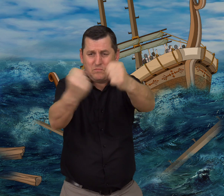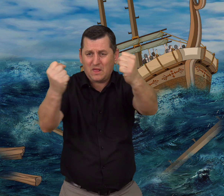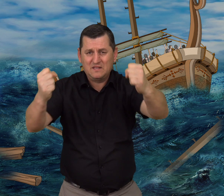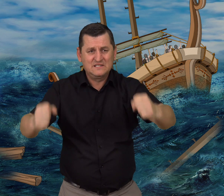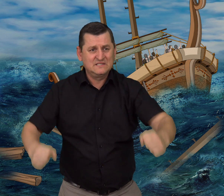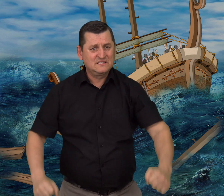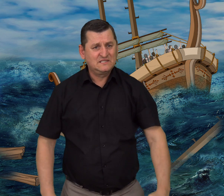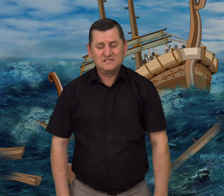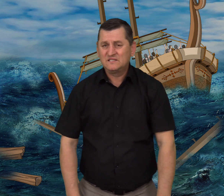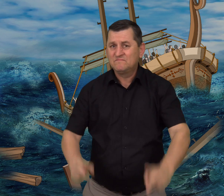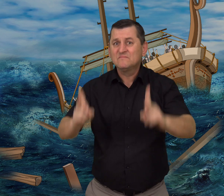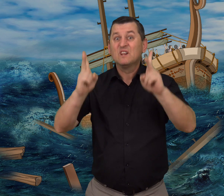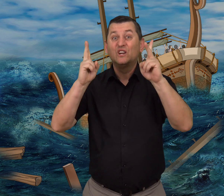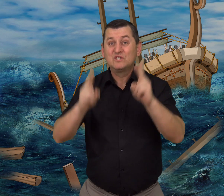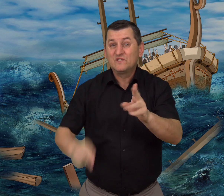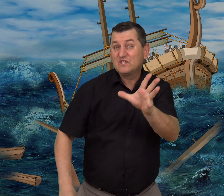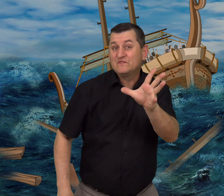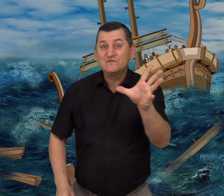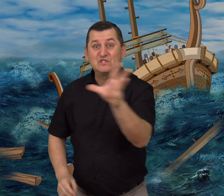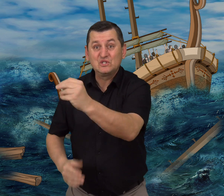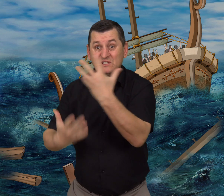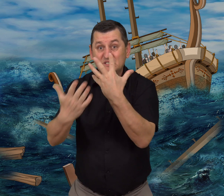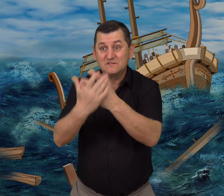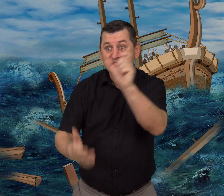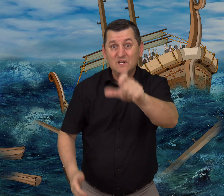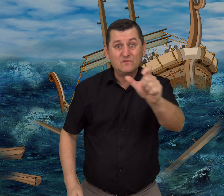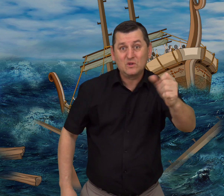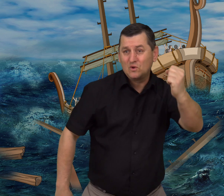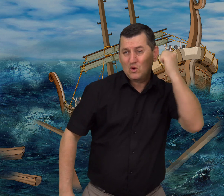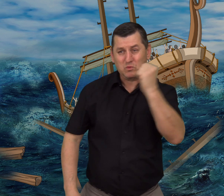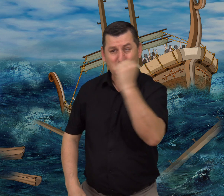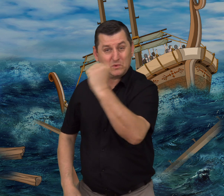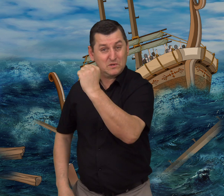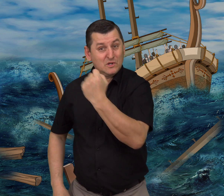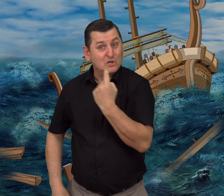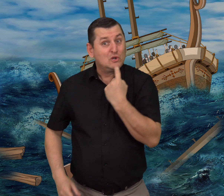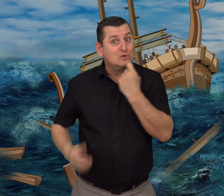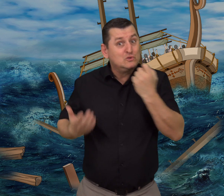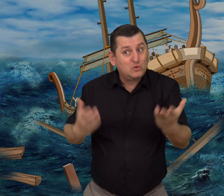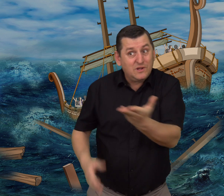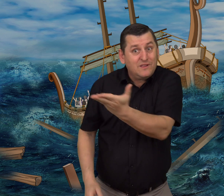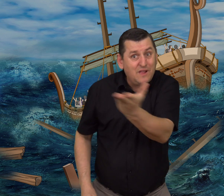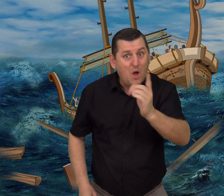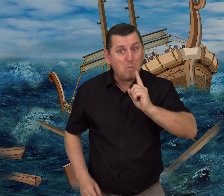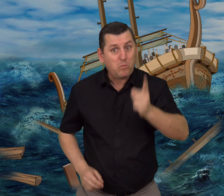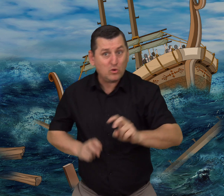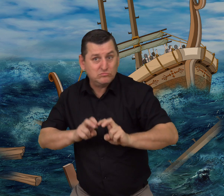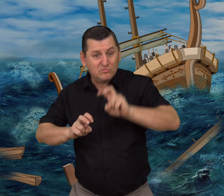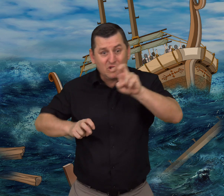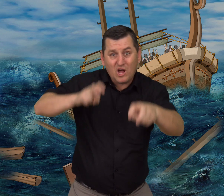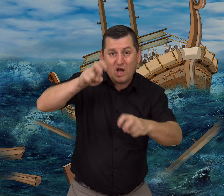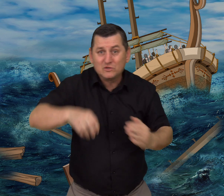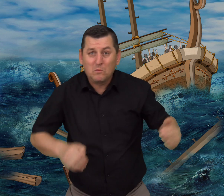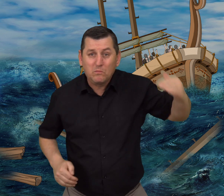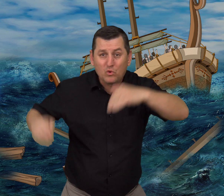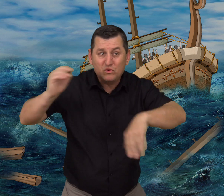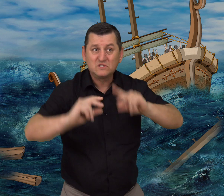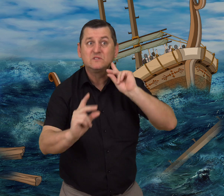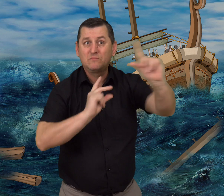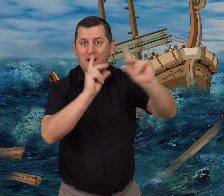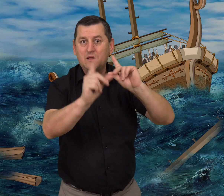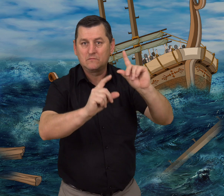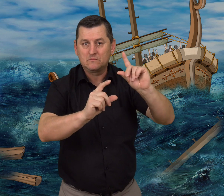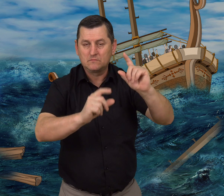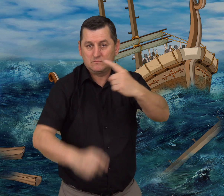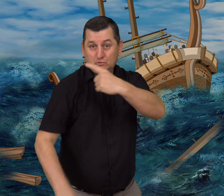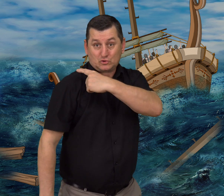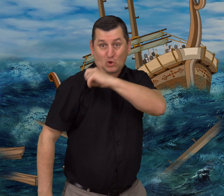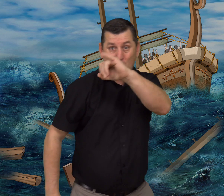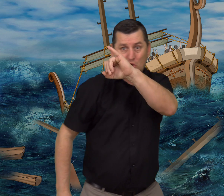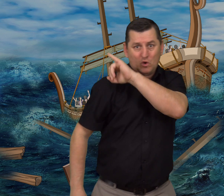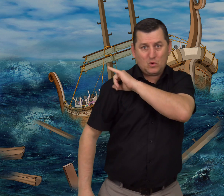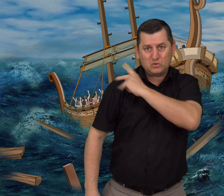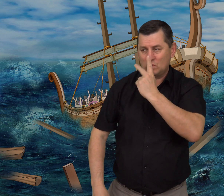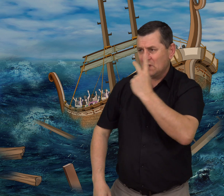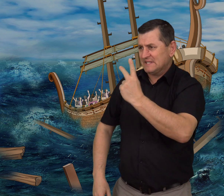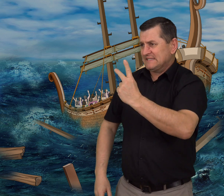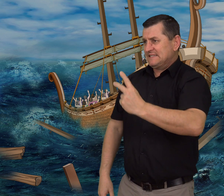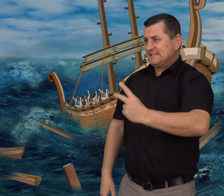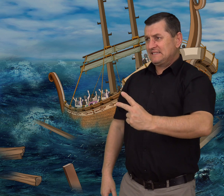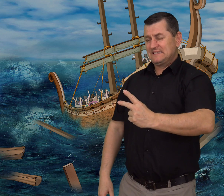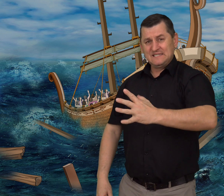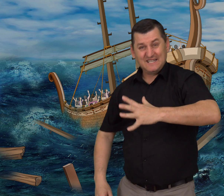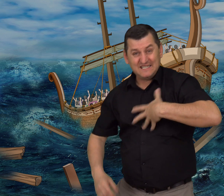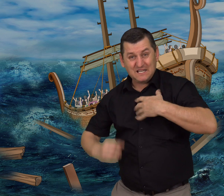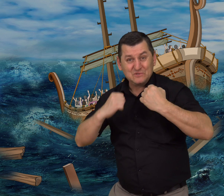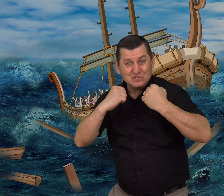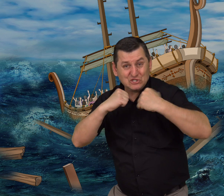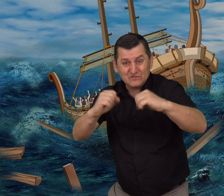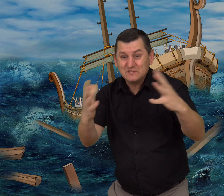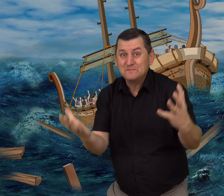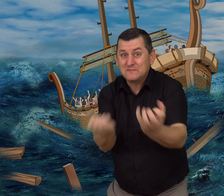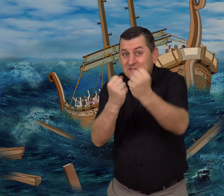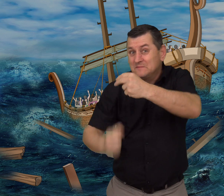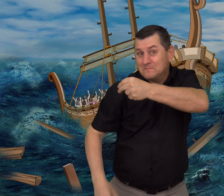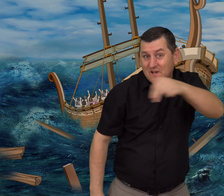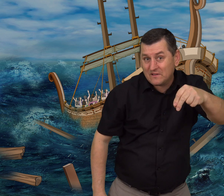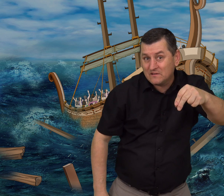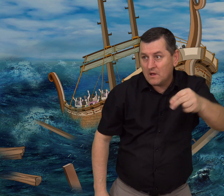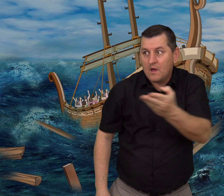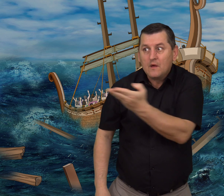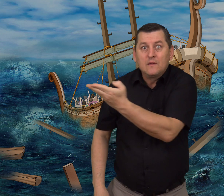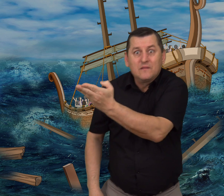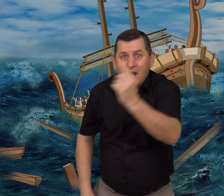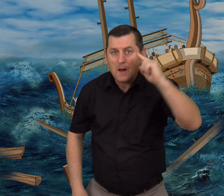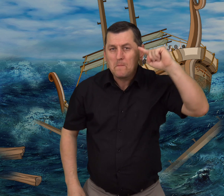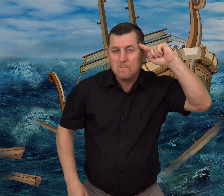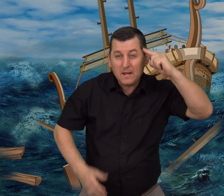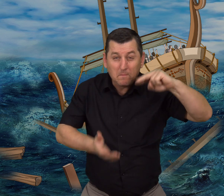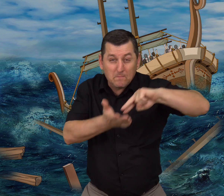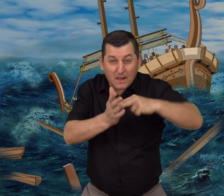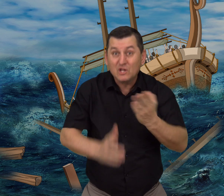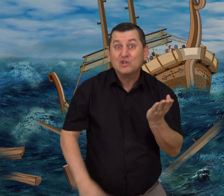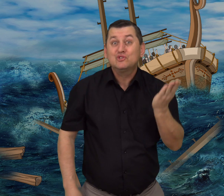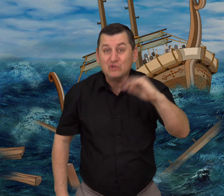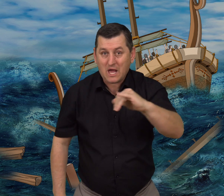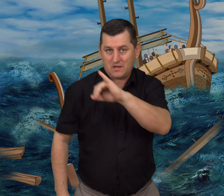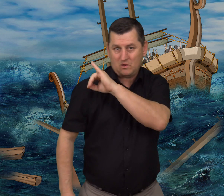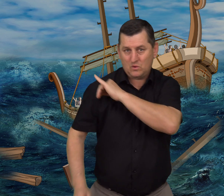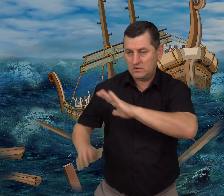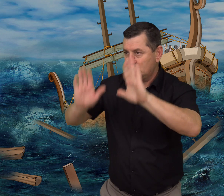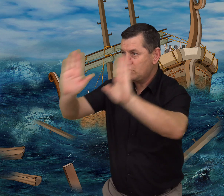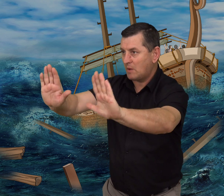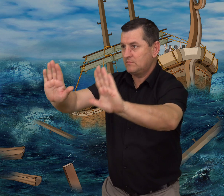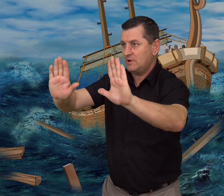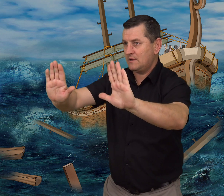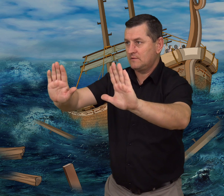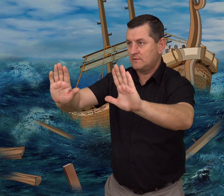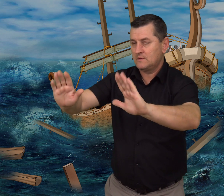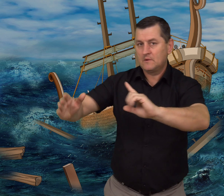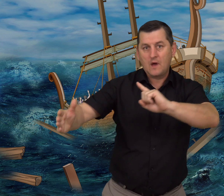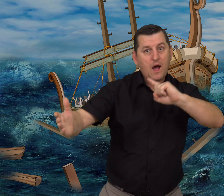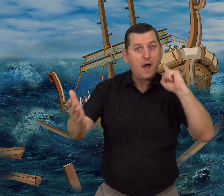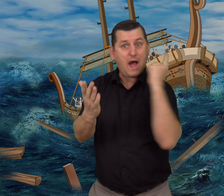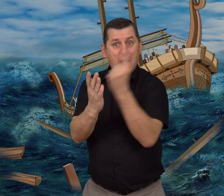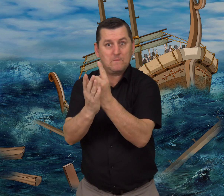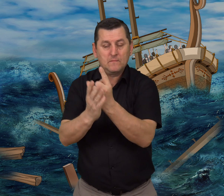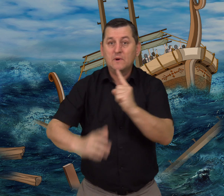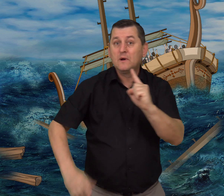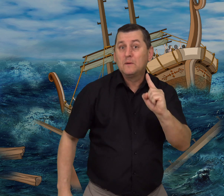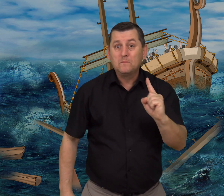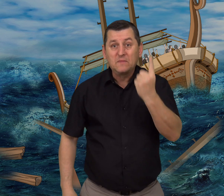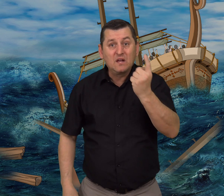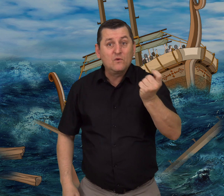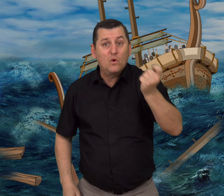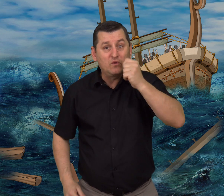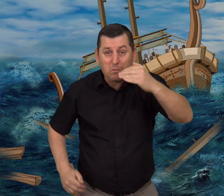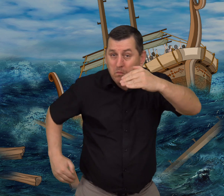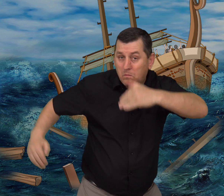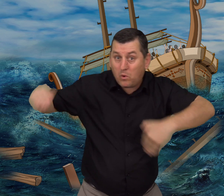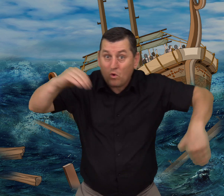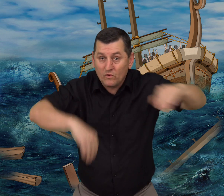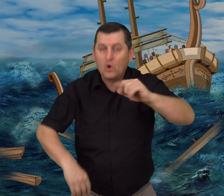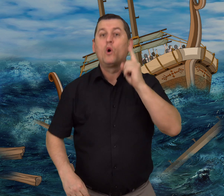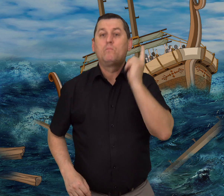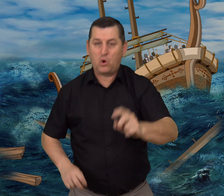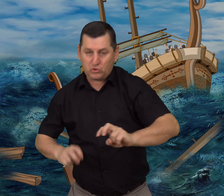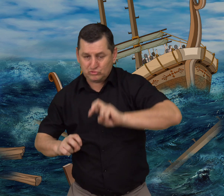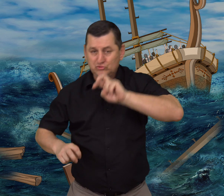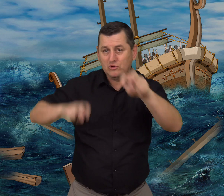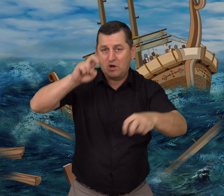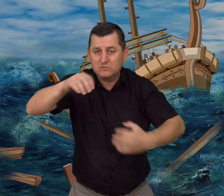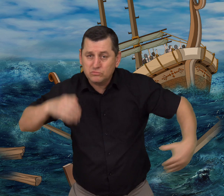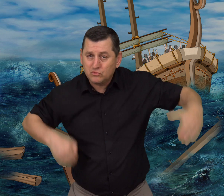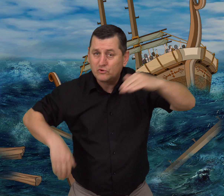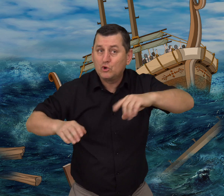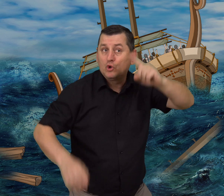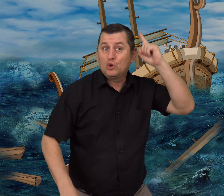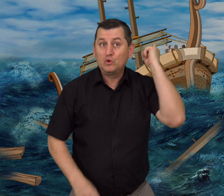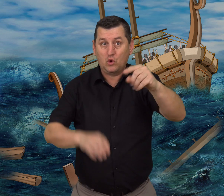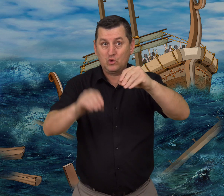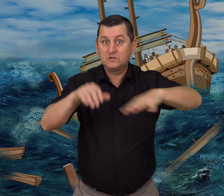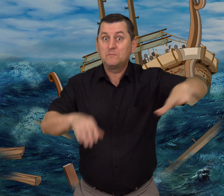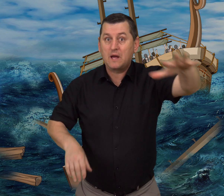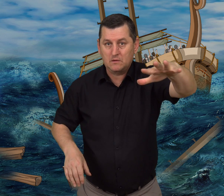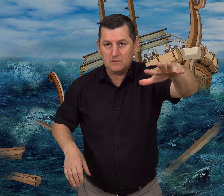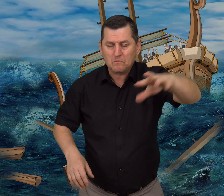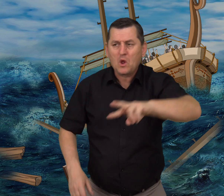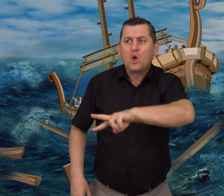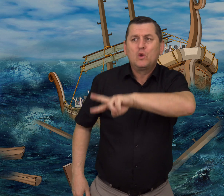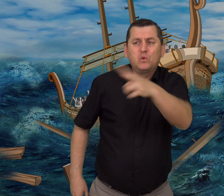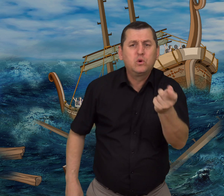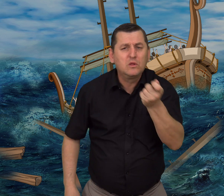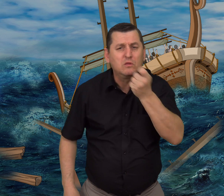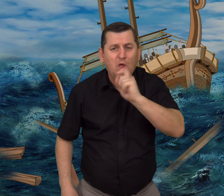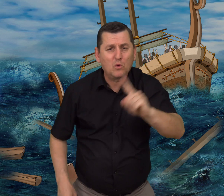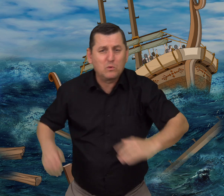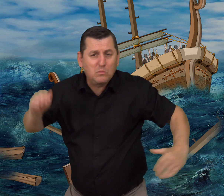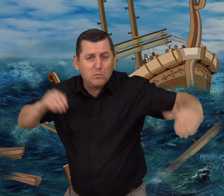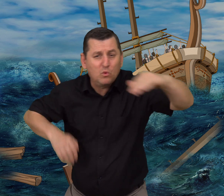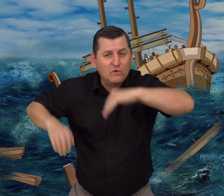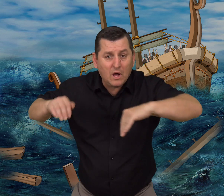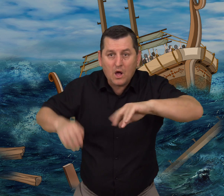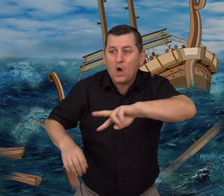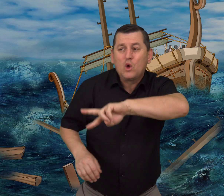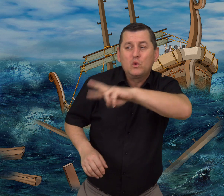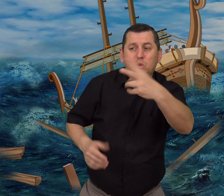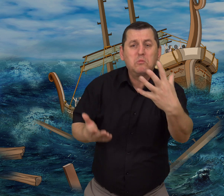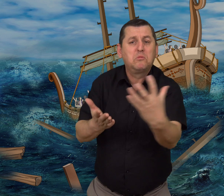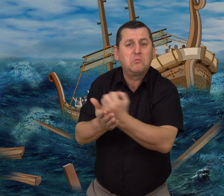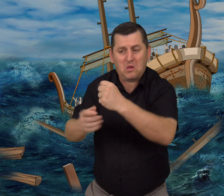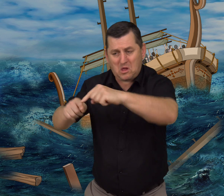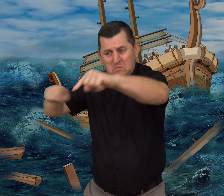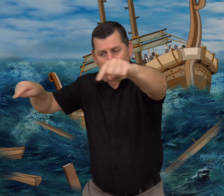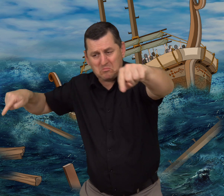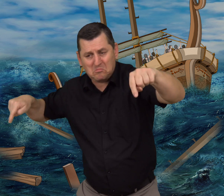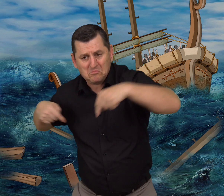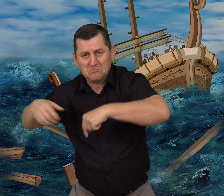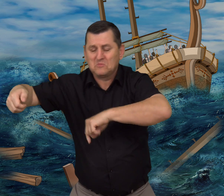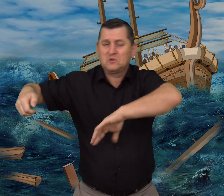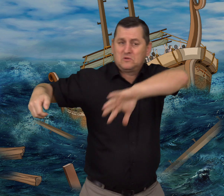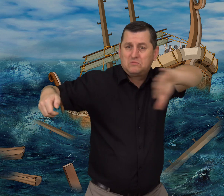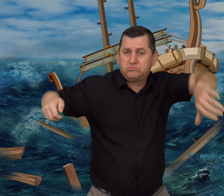The soldiers planned to kill the prisoners so none of them could swim to freedom. But the centurion, wanting to spare Paul’s life, thwarted their plan.